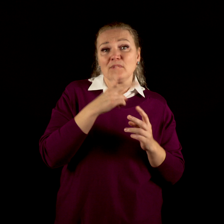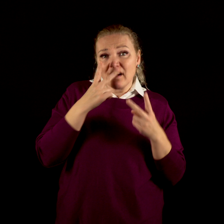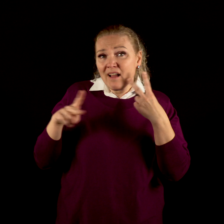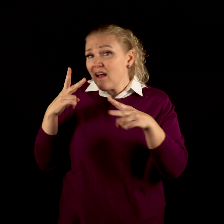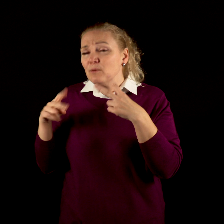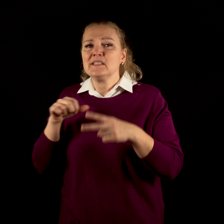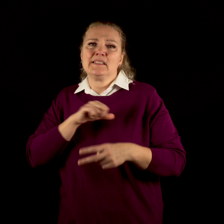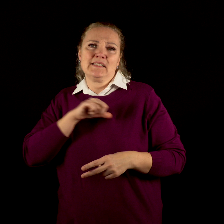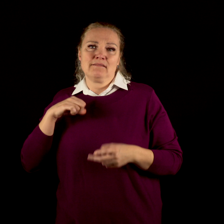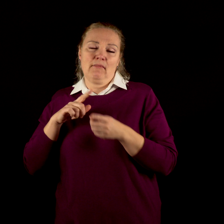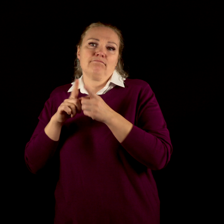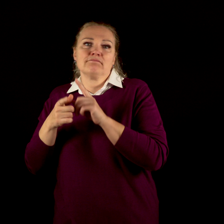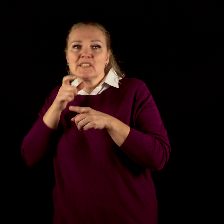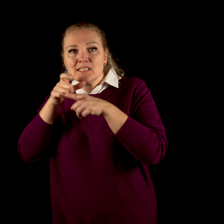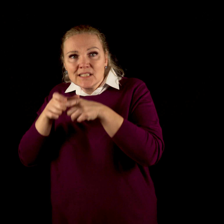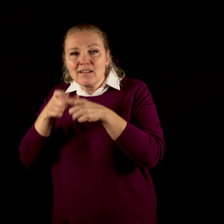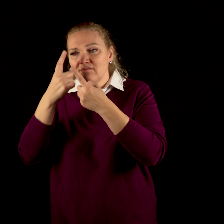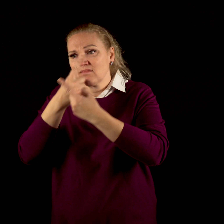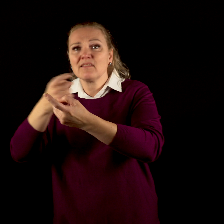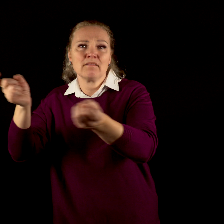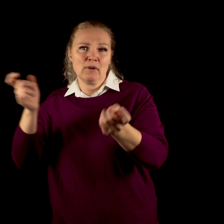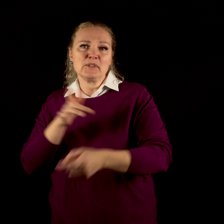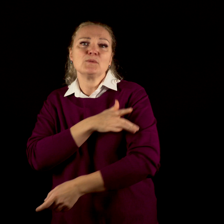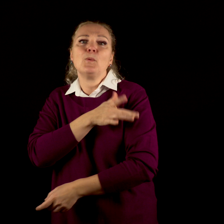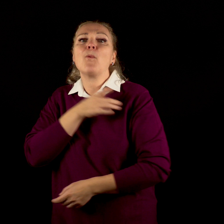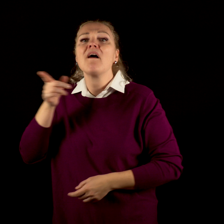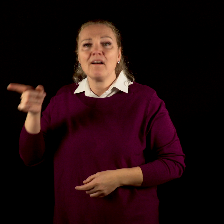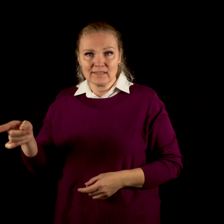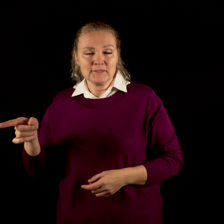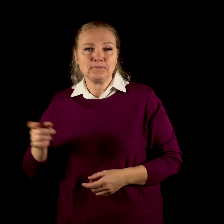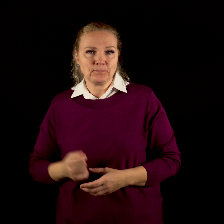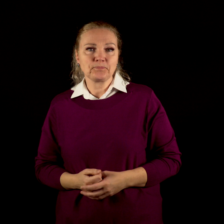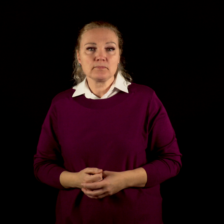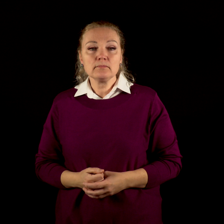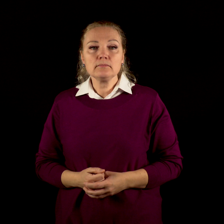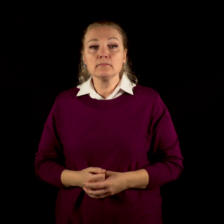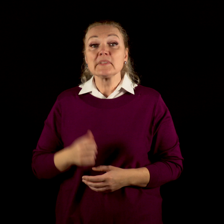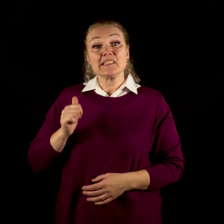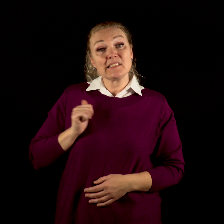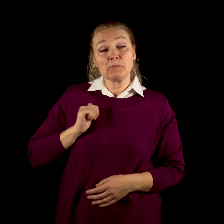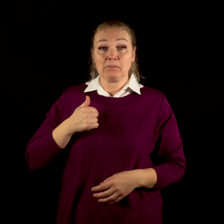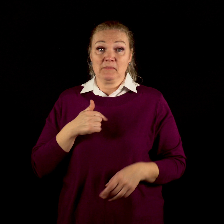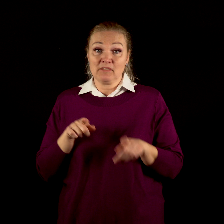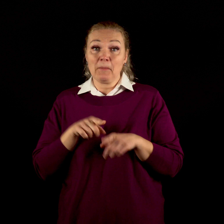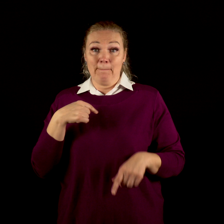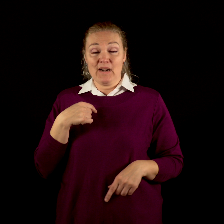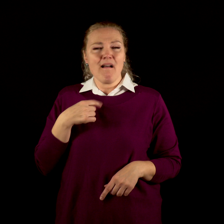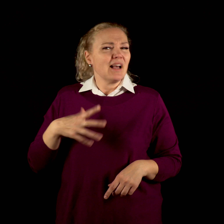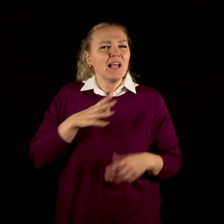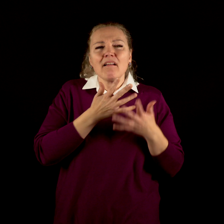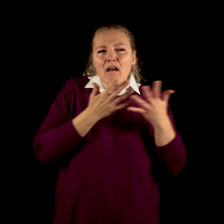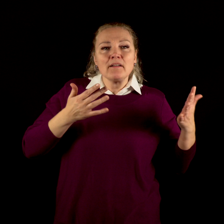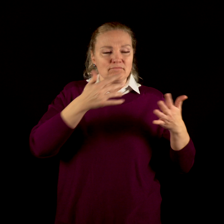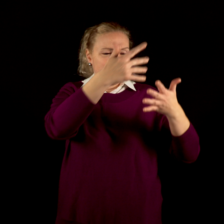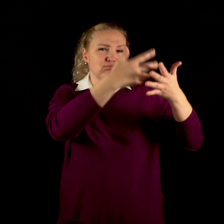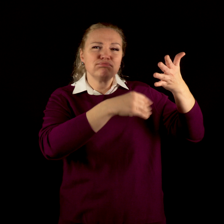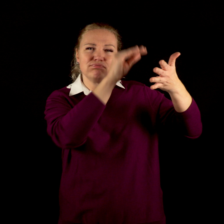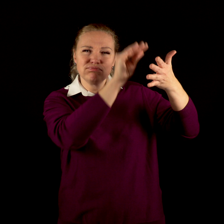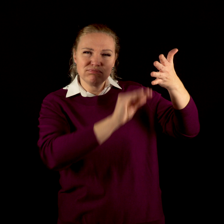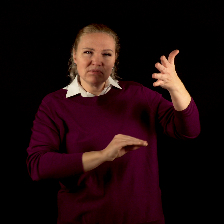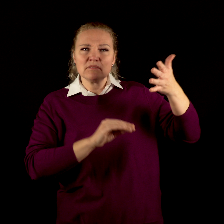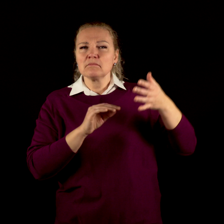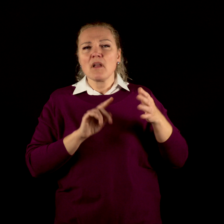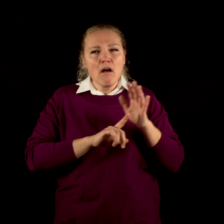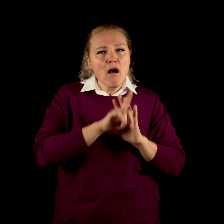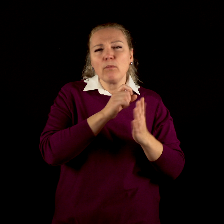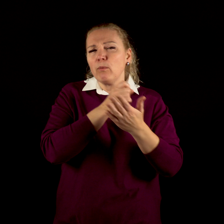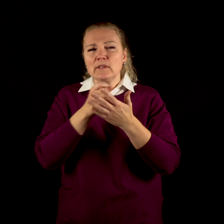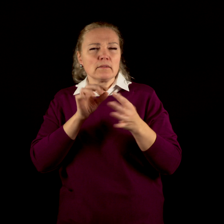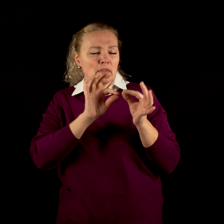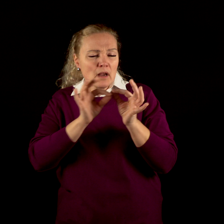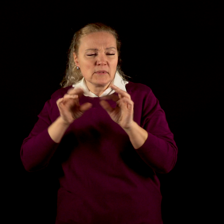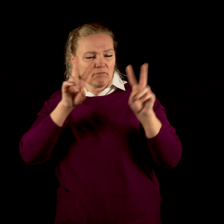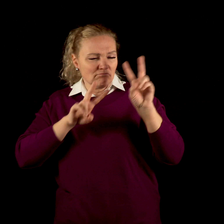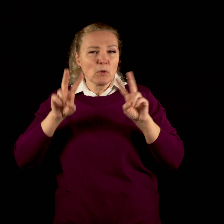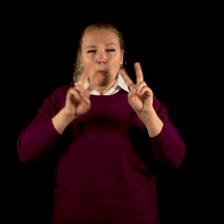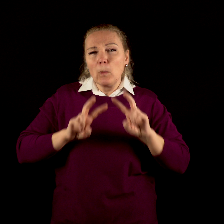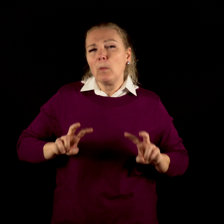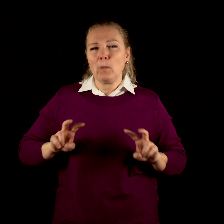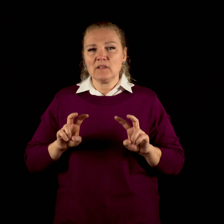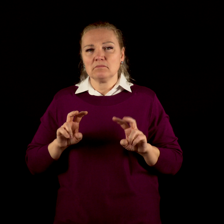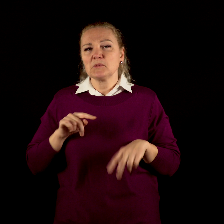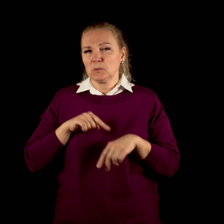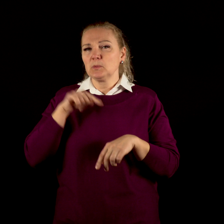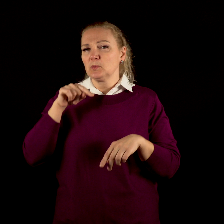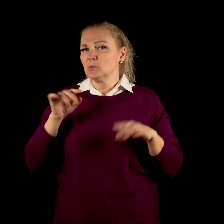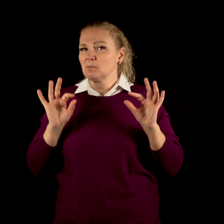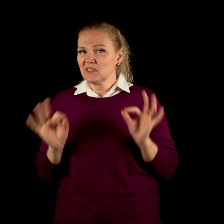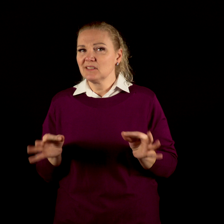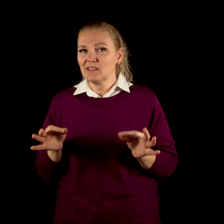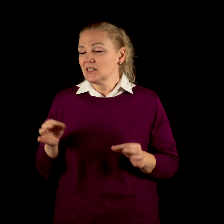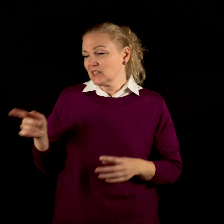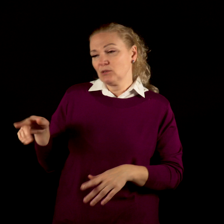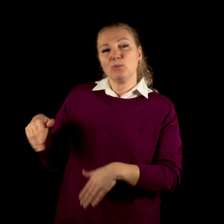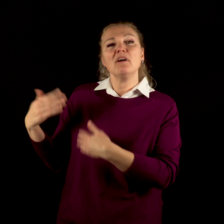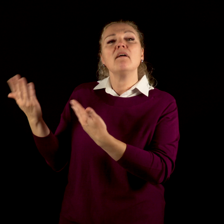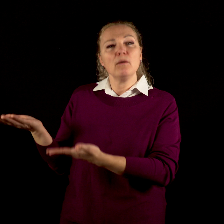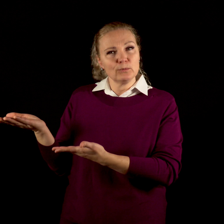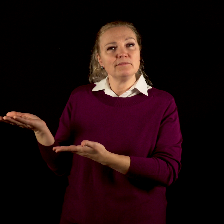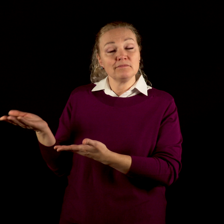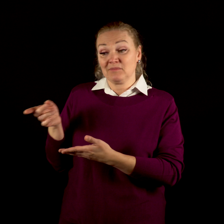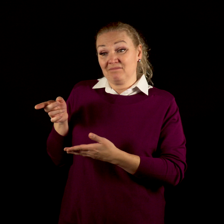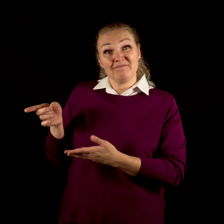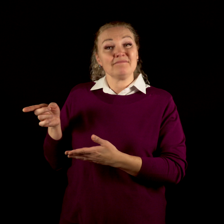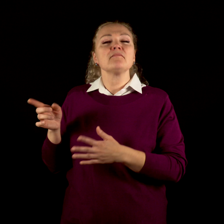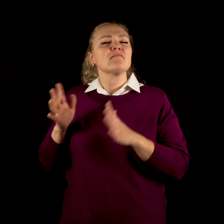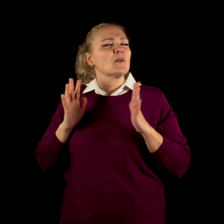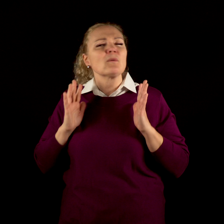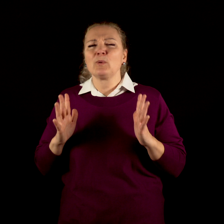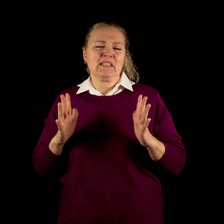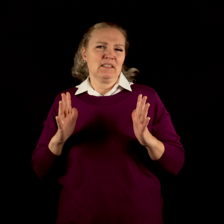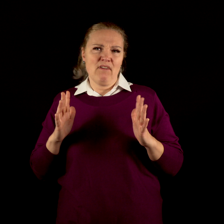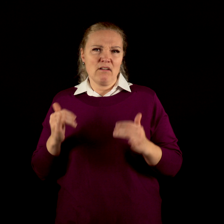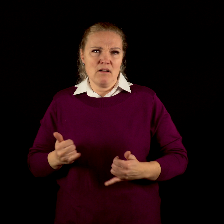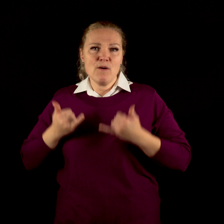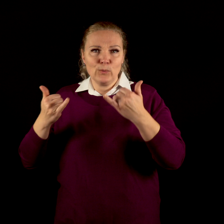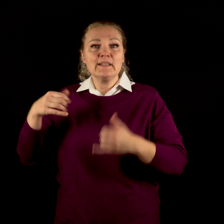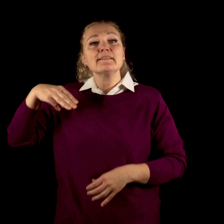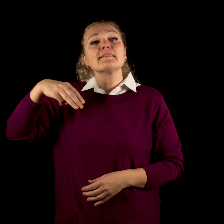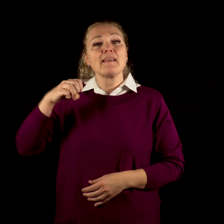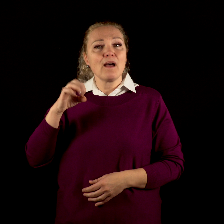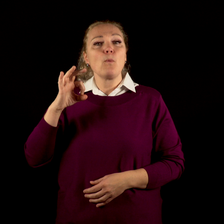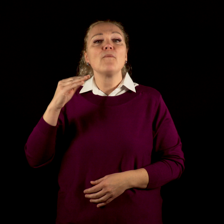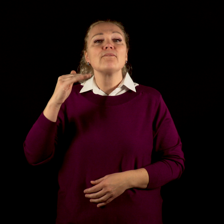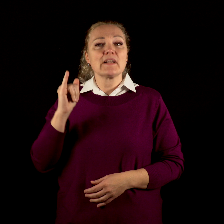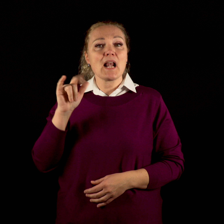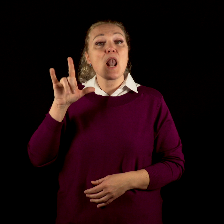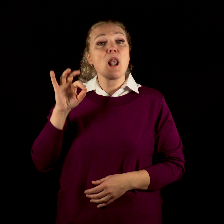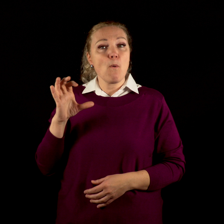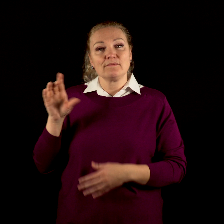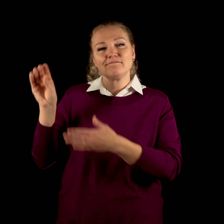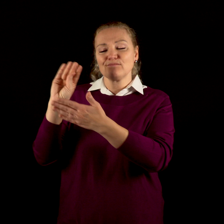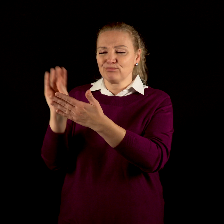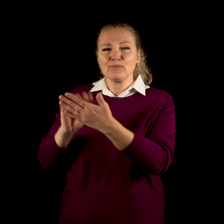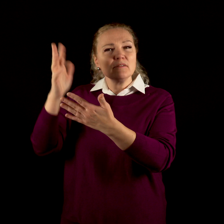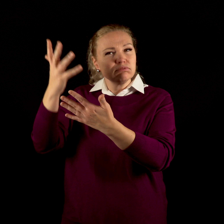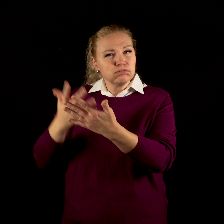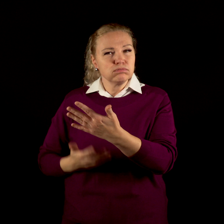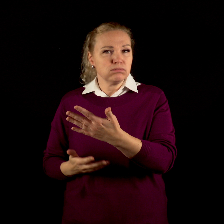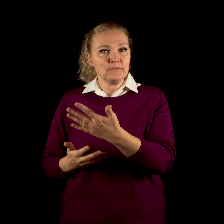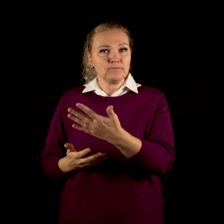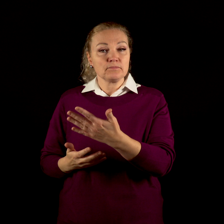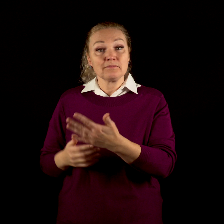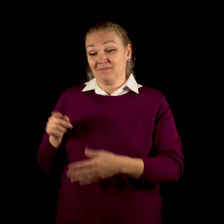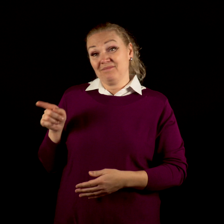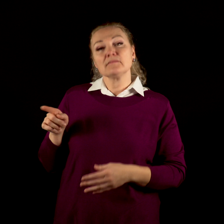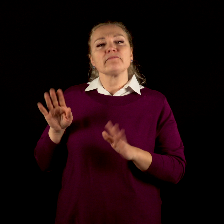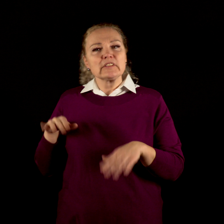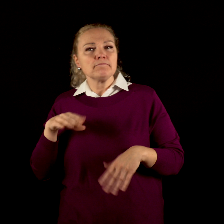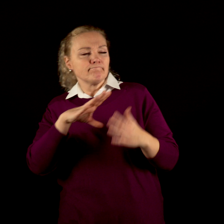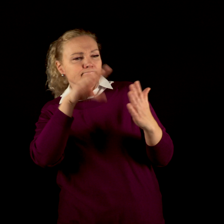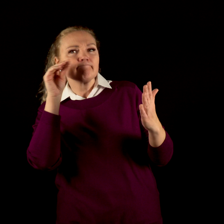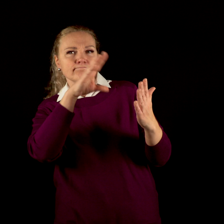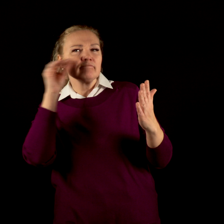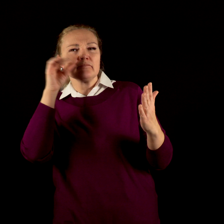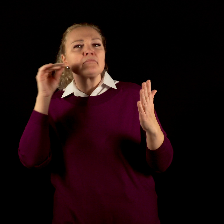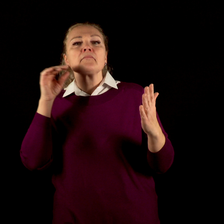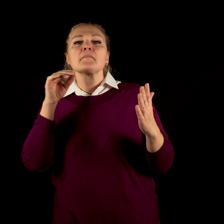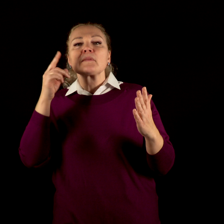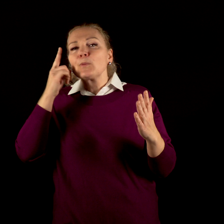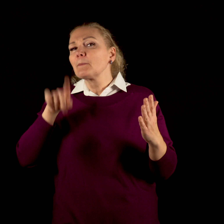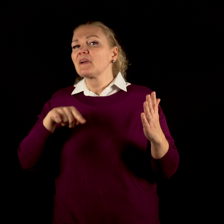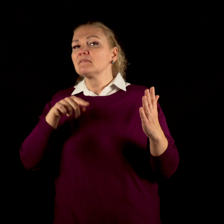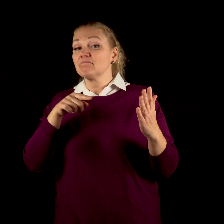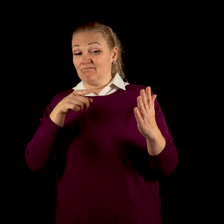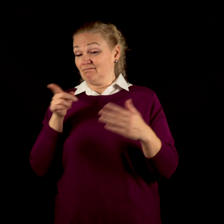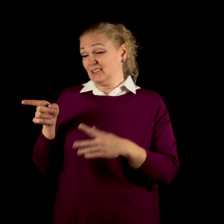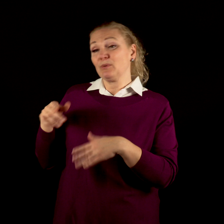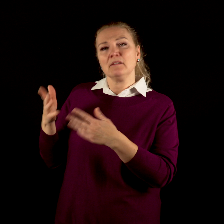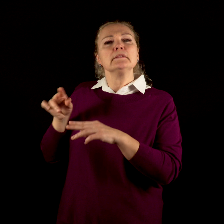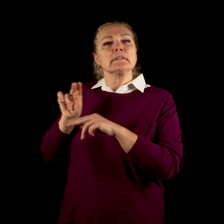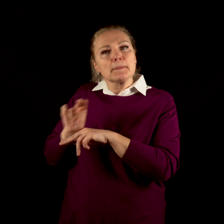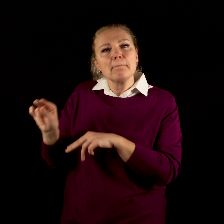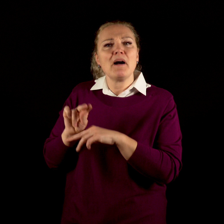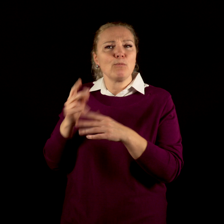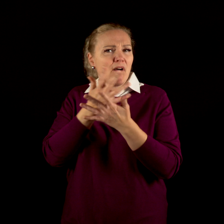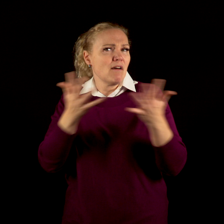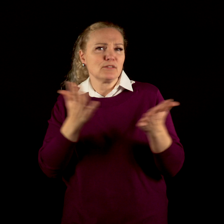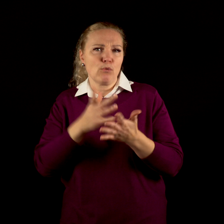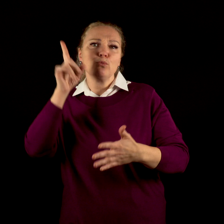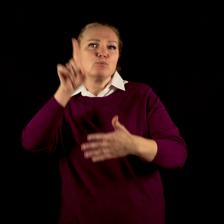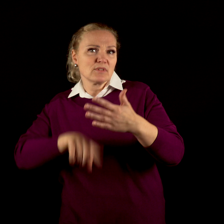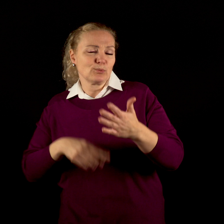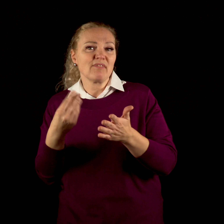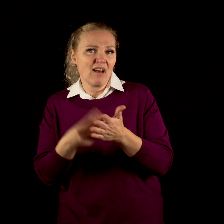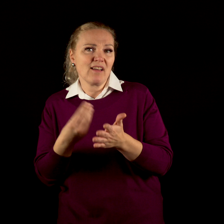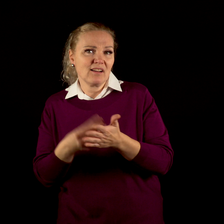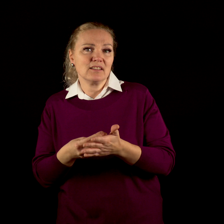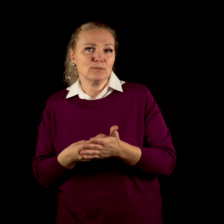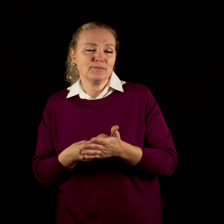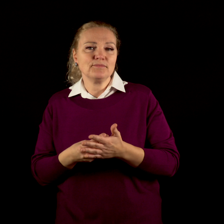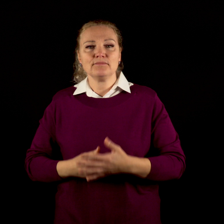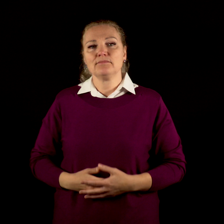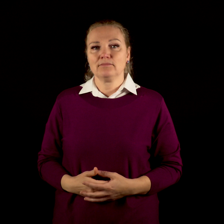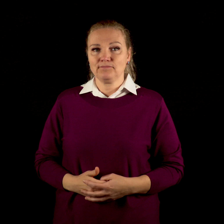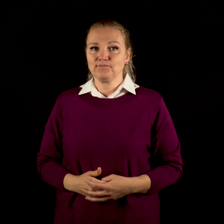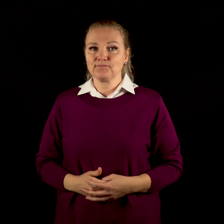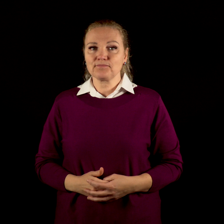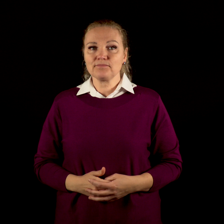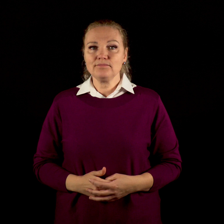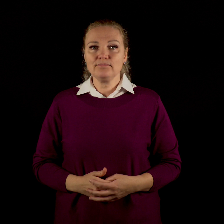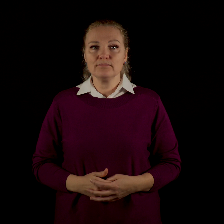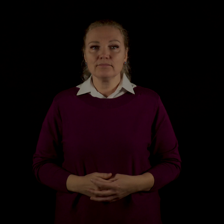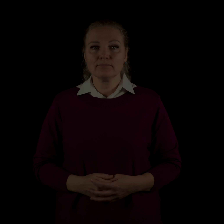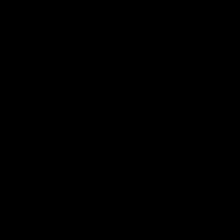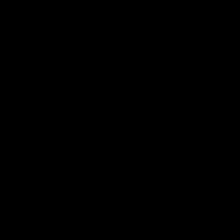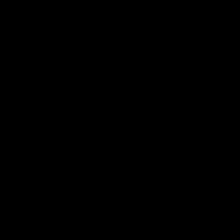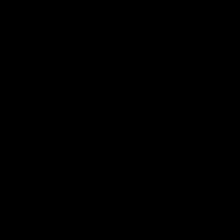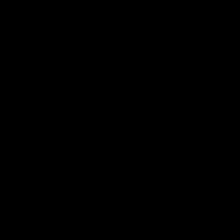Therefore, having carefully investigated everything from the beginning, it seemed good also to me to write an orderly account for you, most excellent Theophilus, so that you may know the certainty of the things you have been taught.